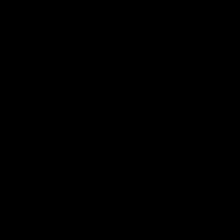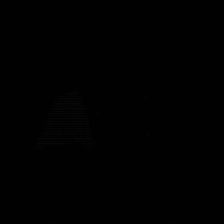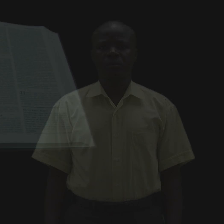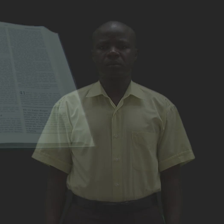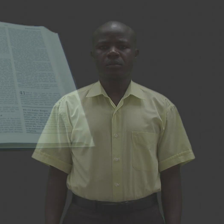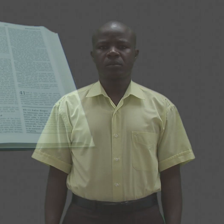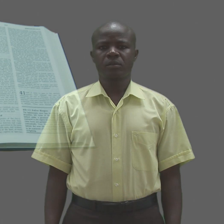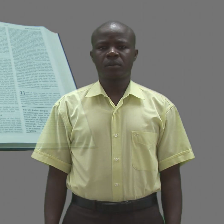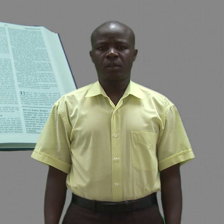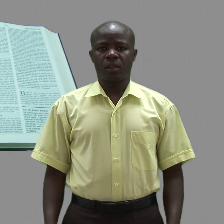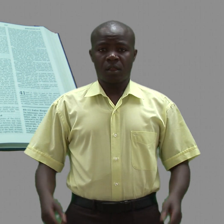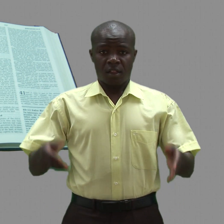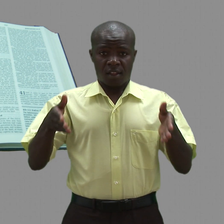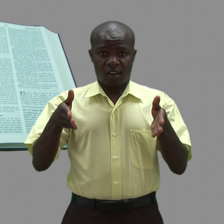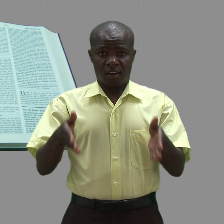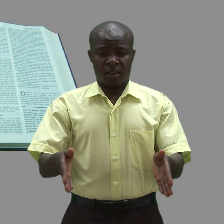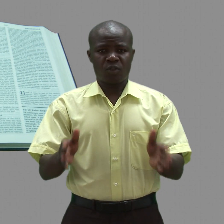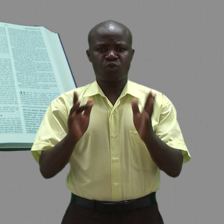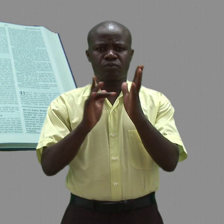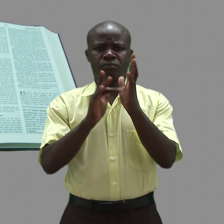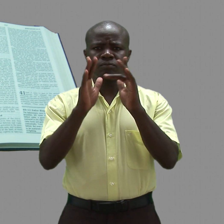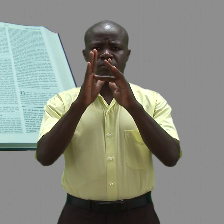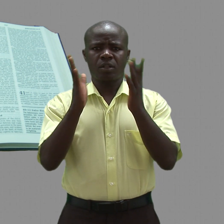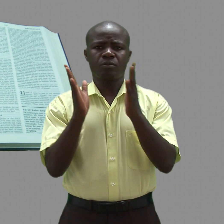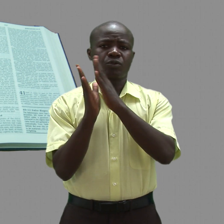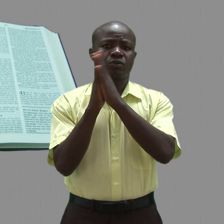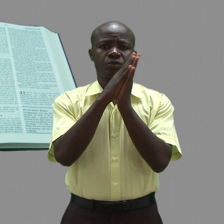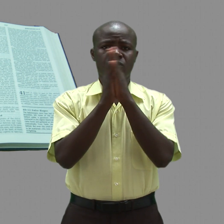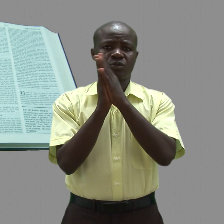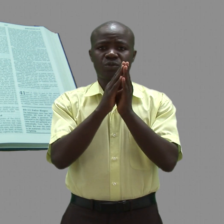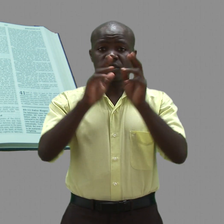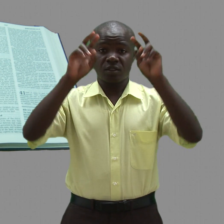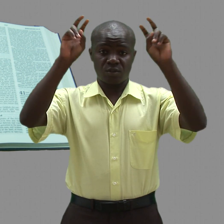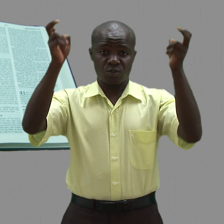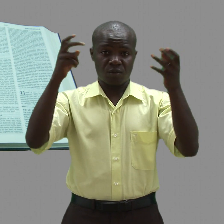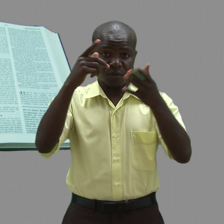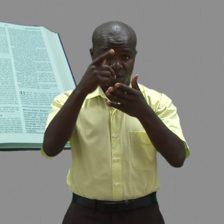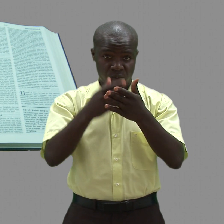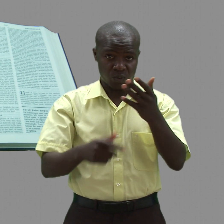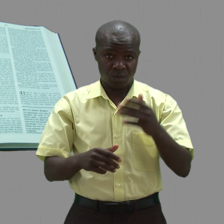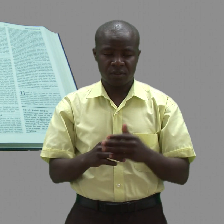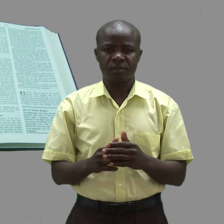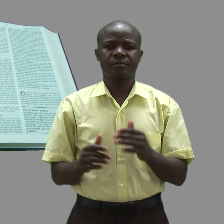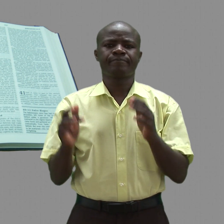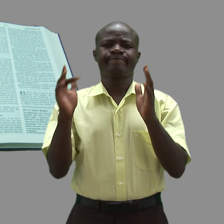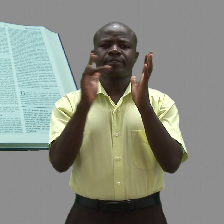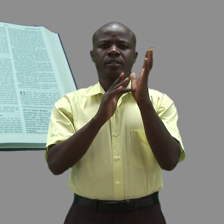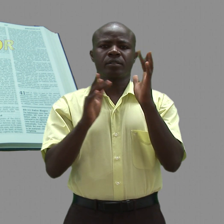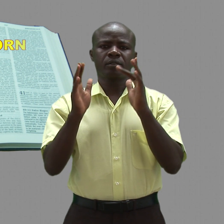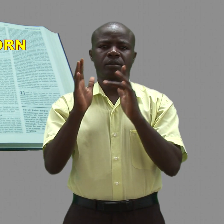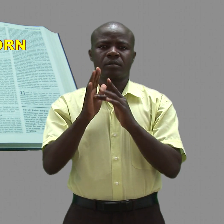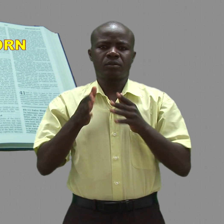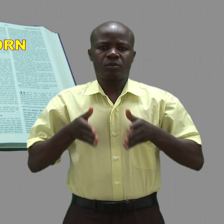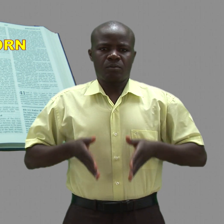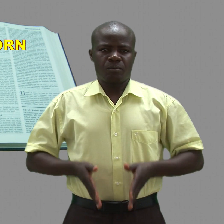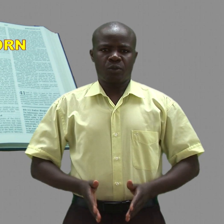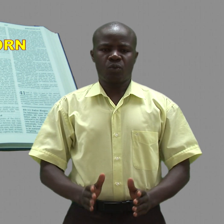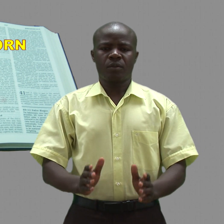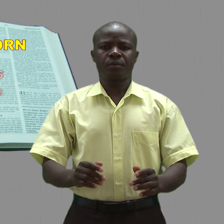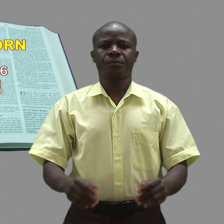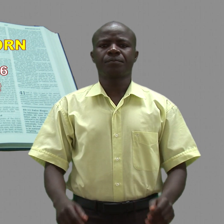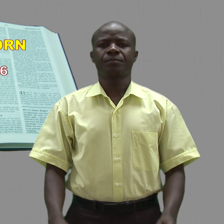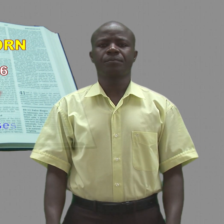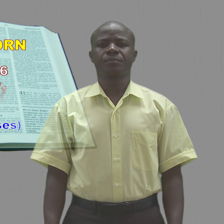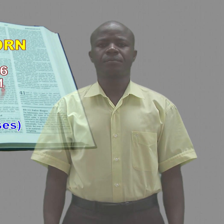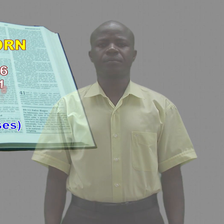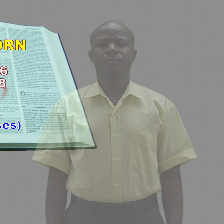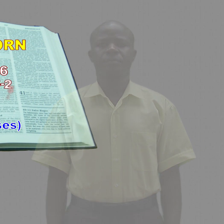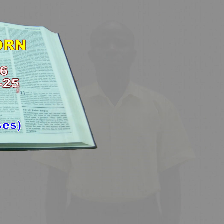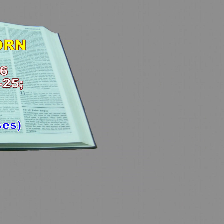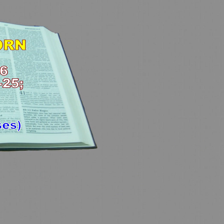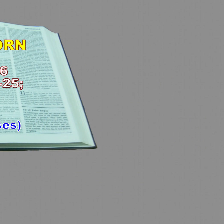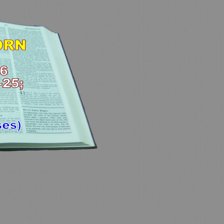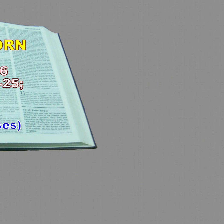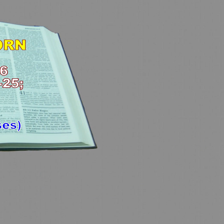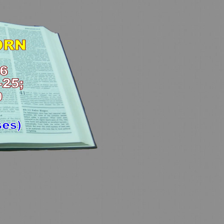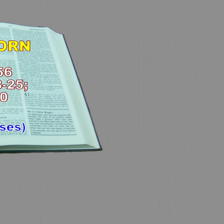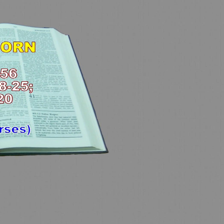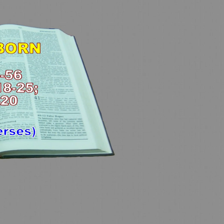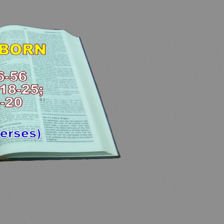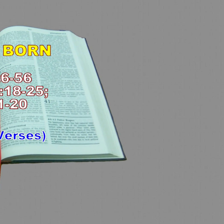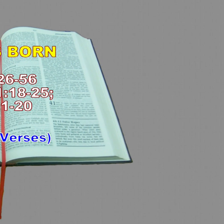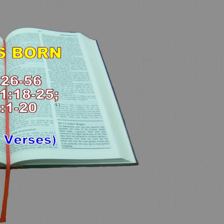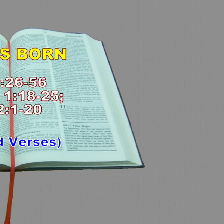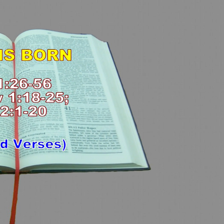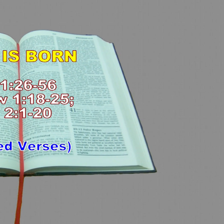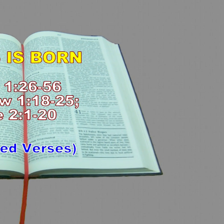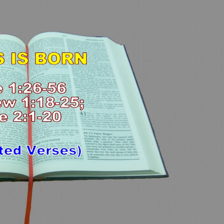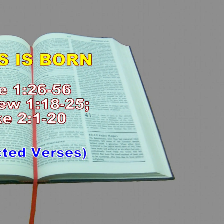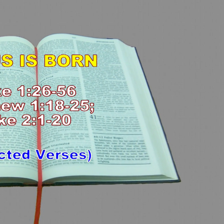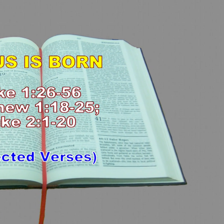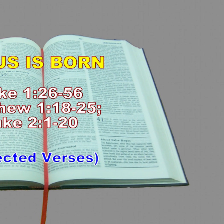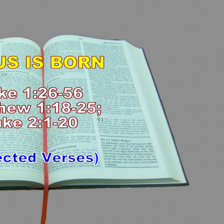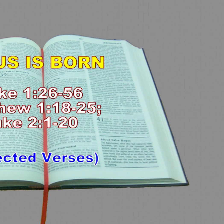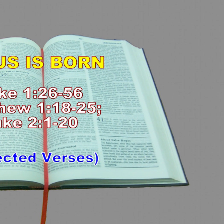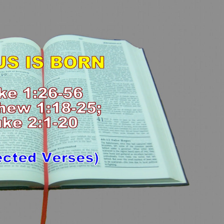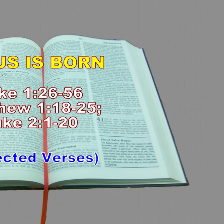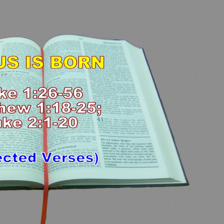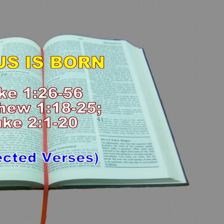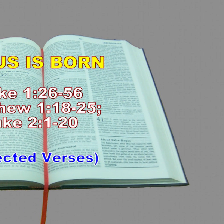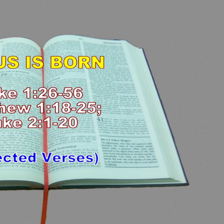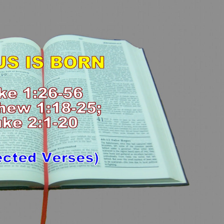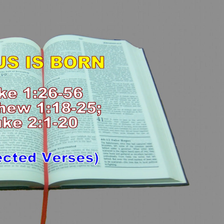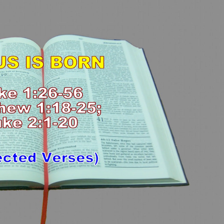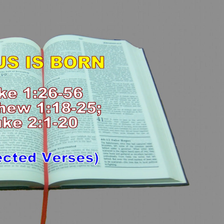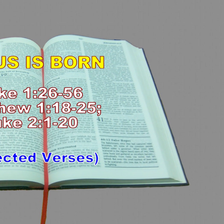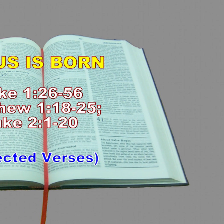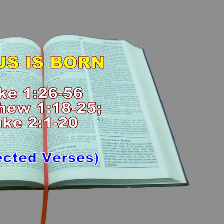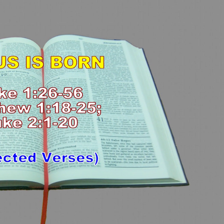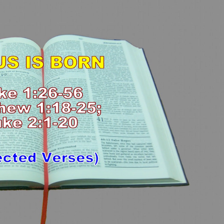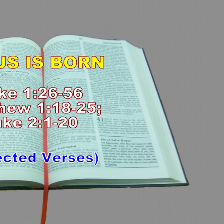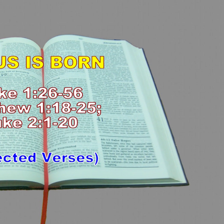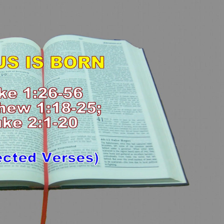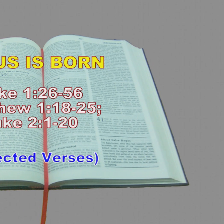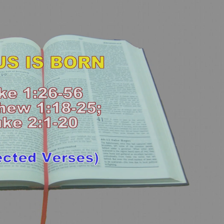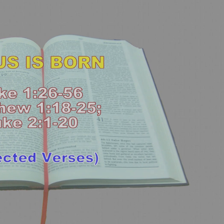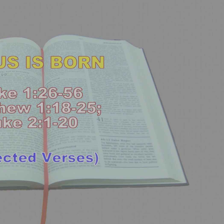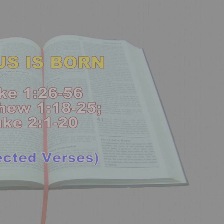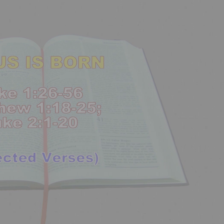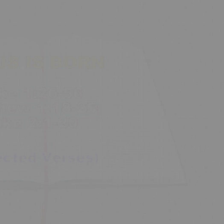Jesus is born